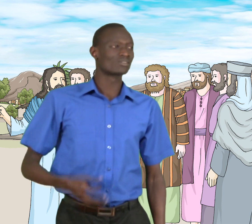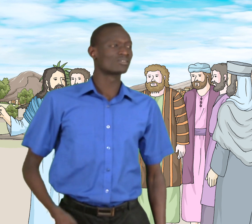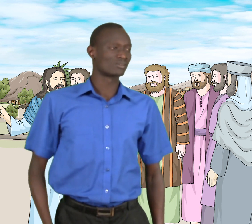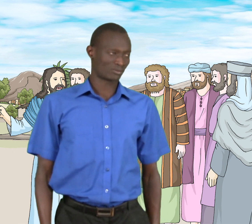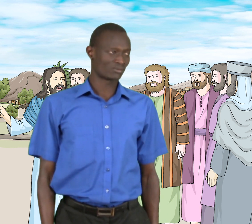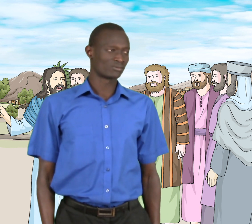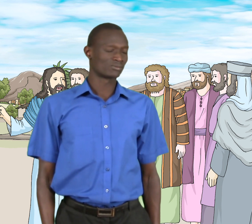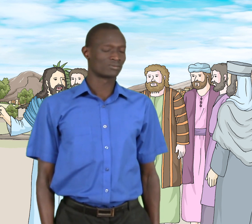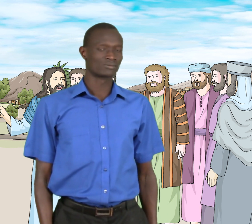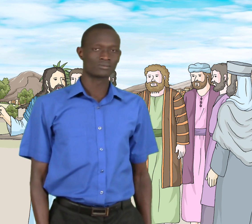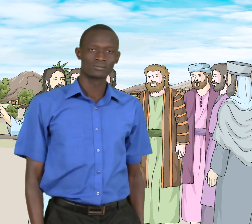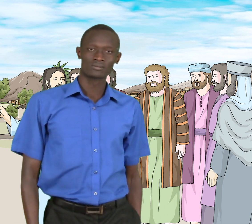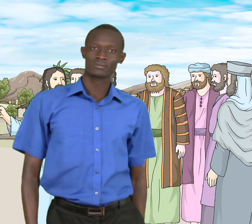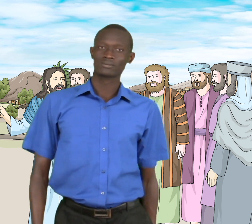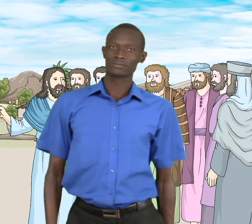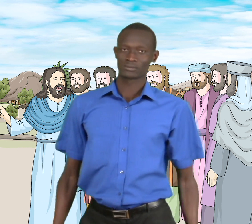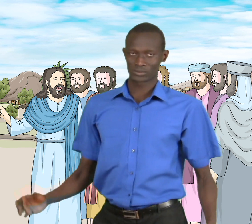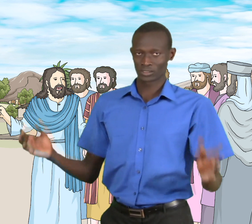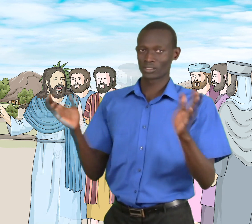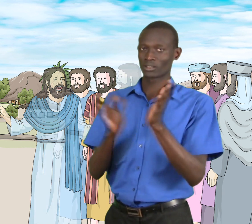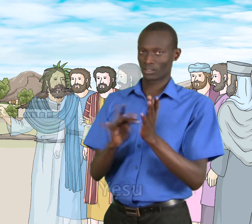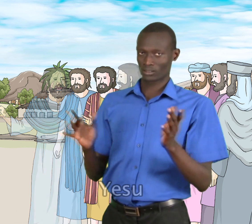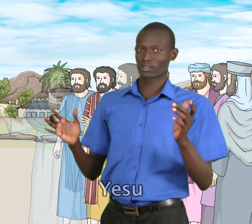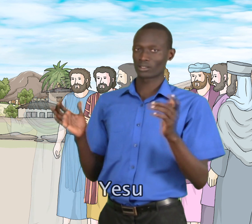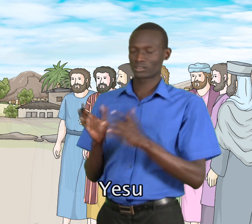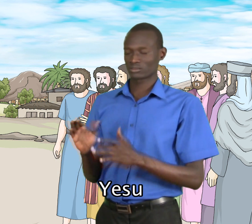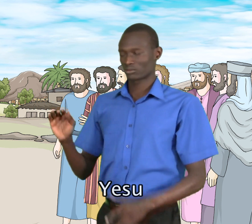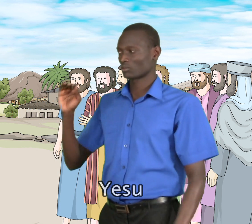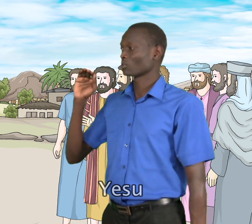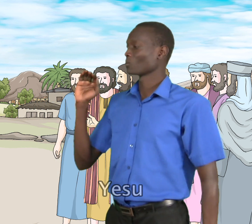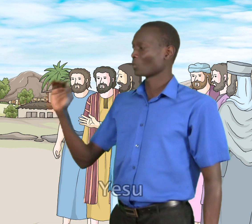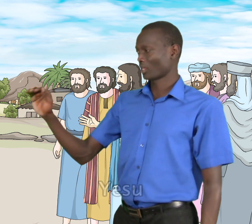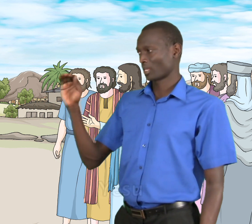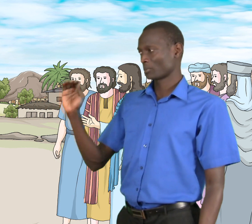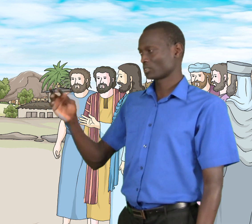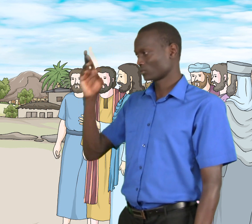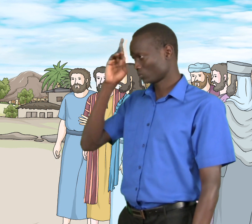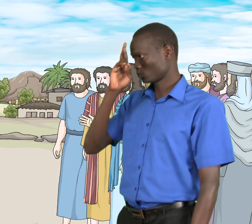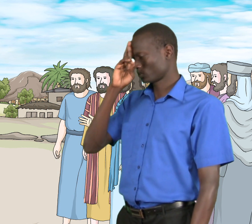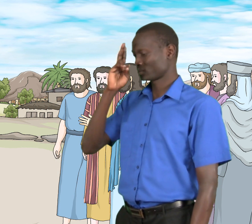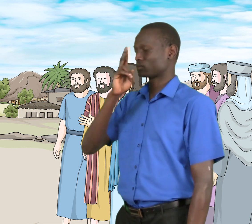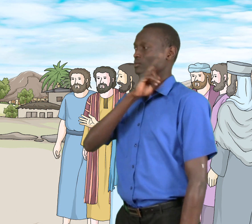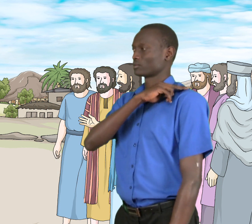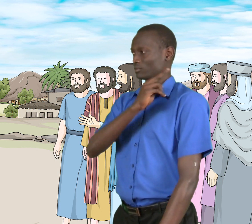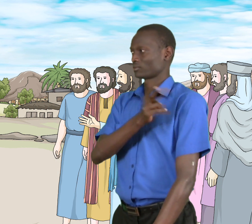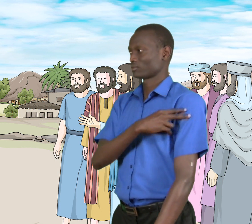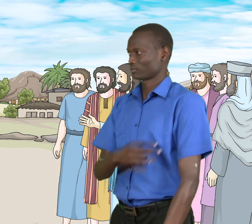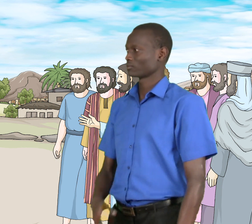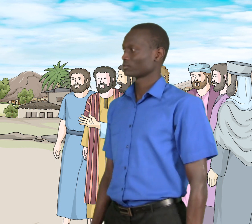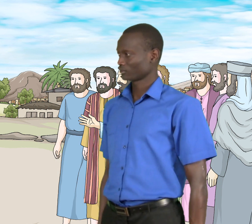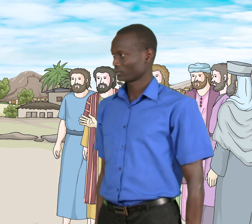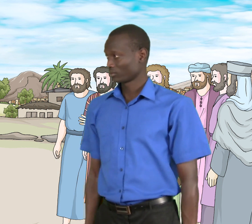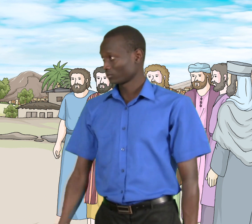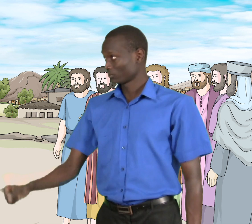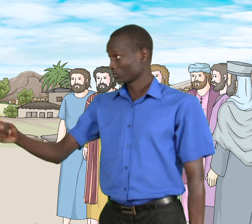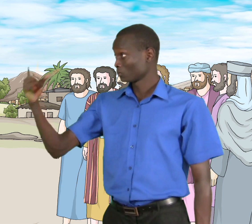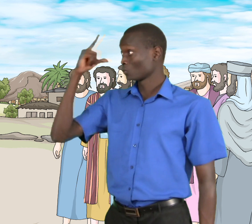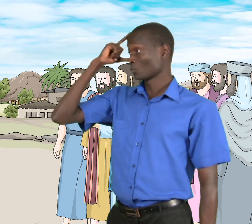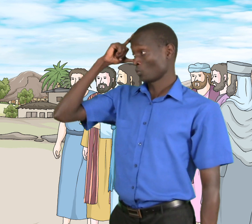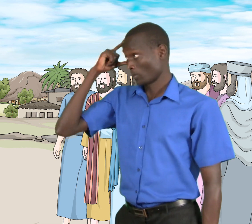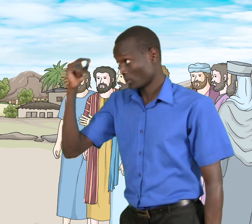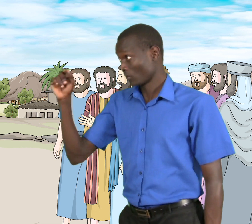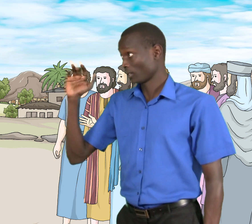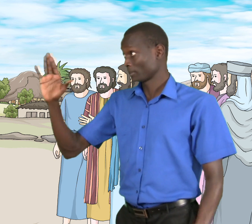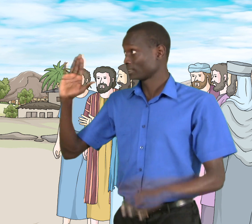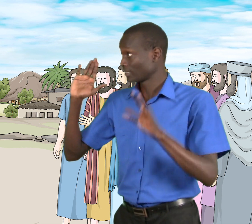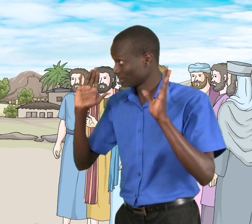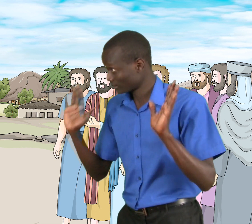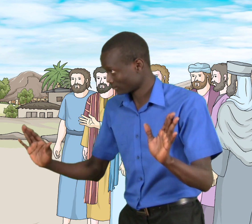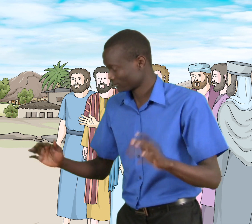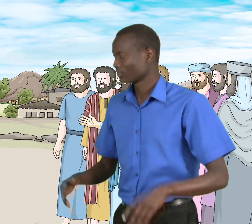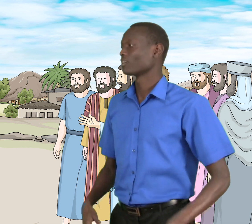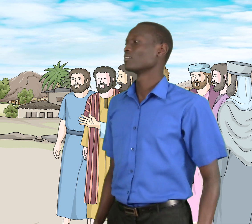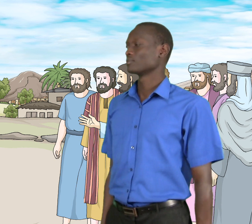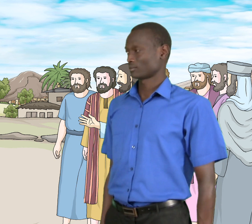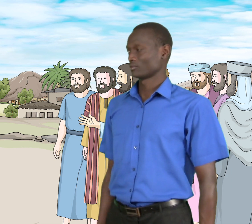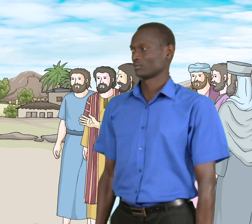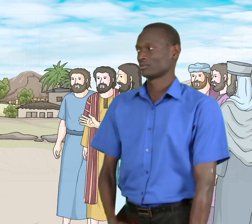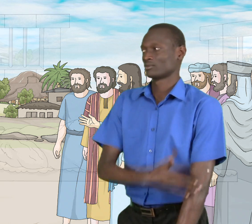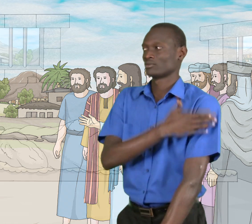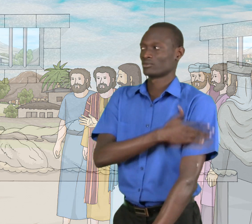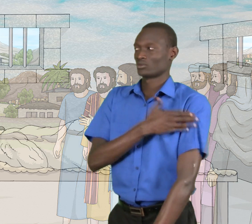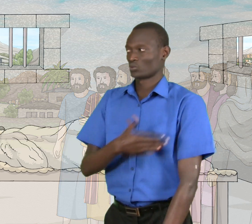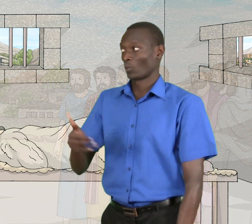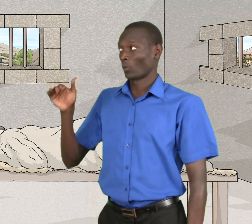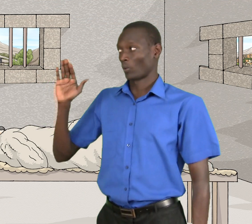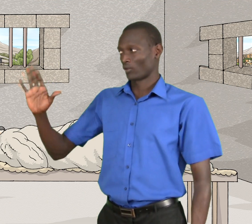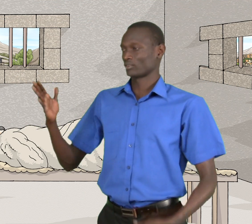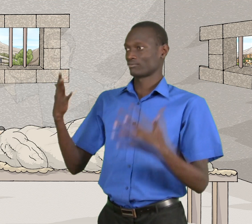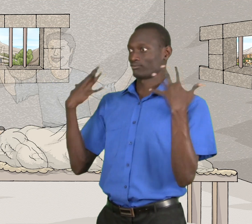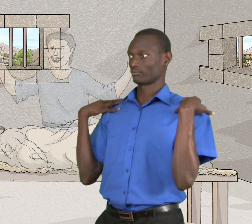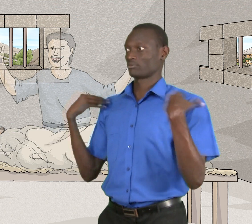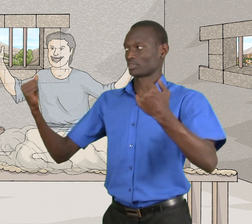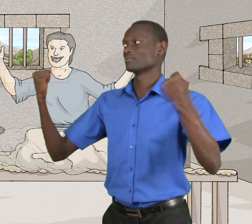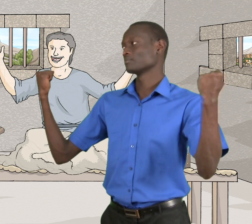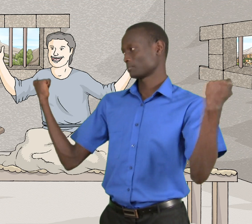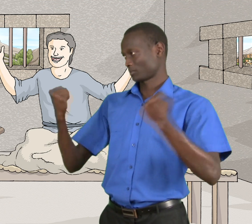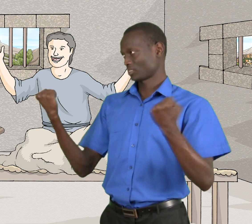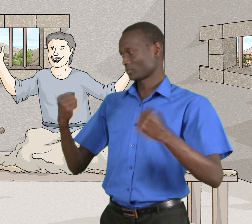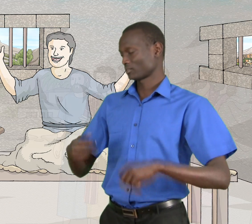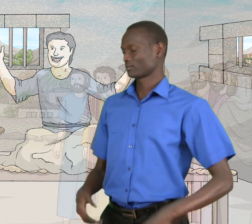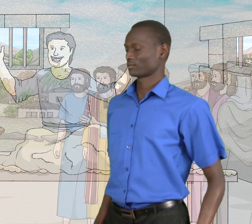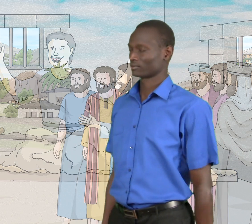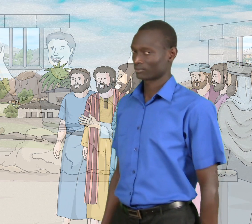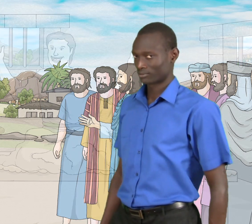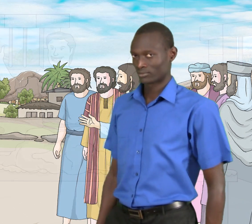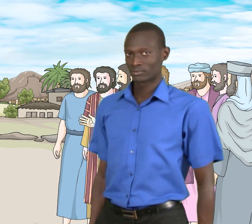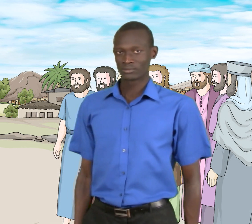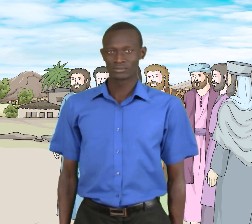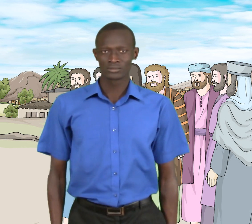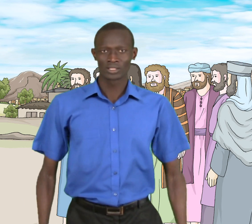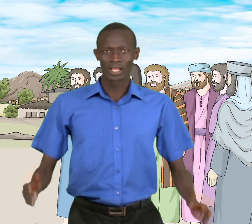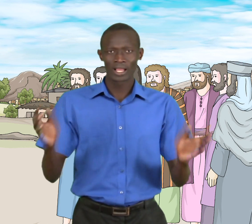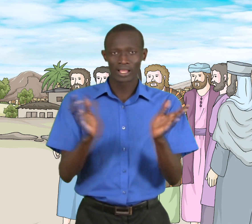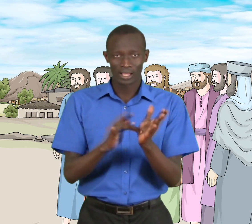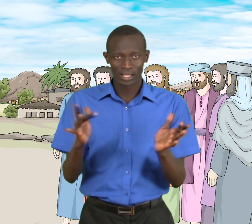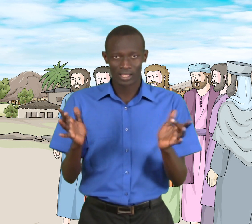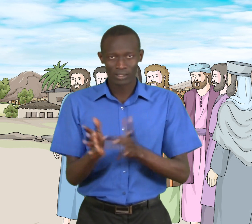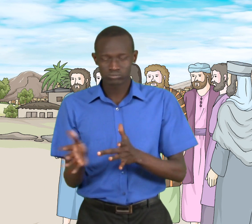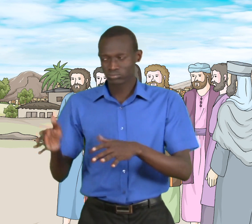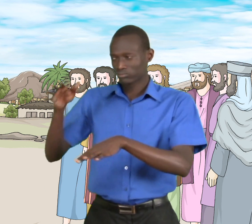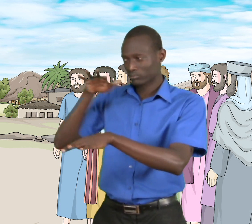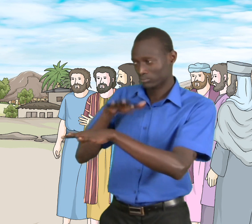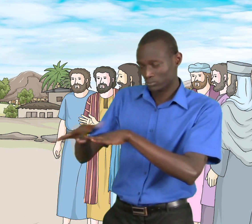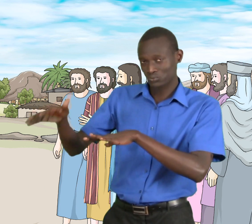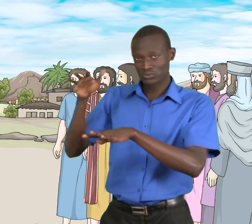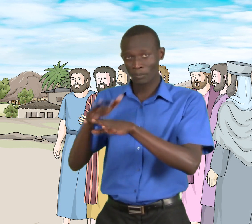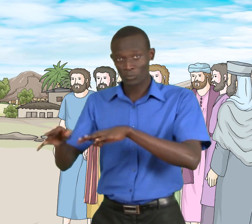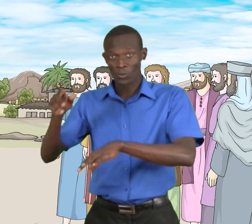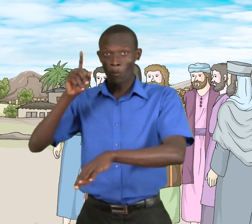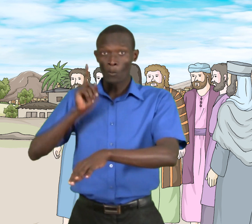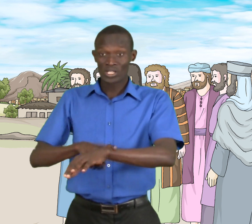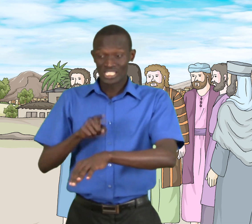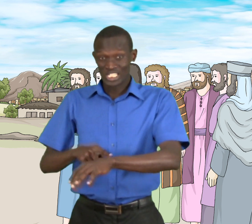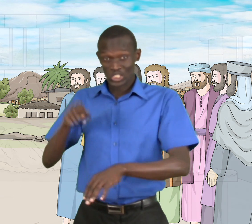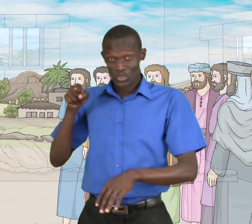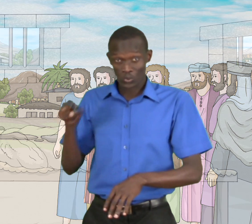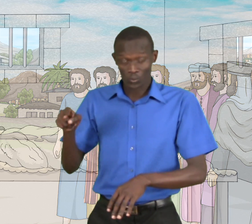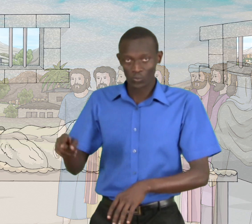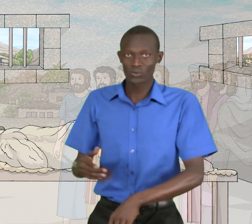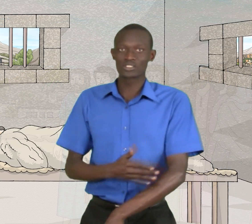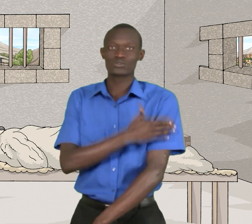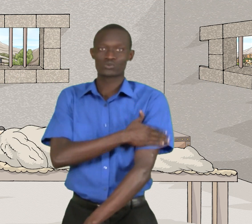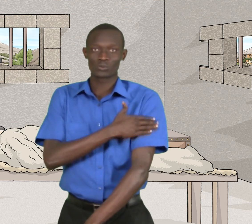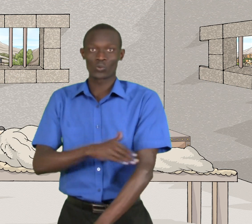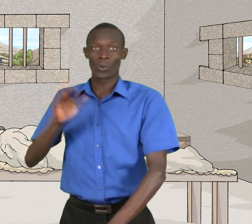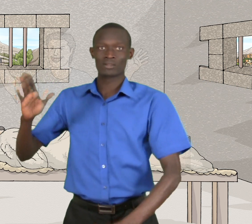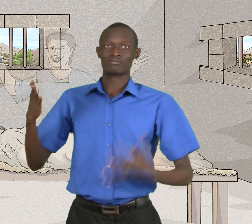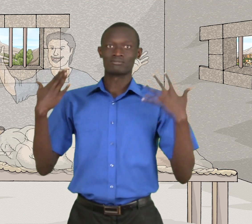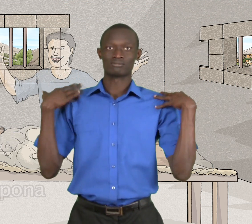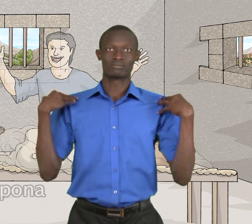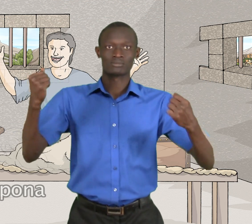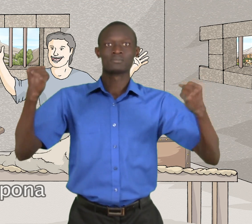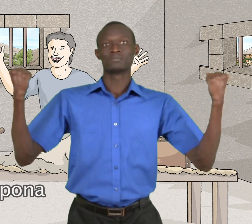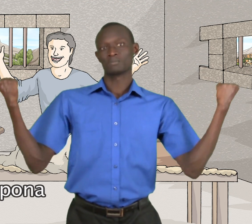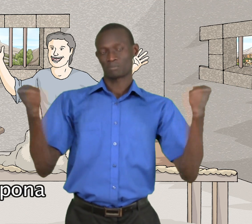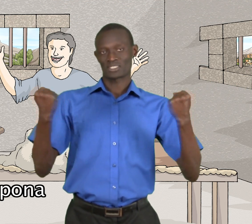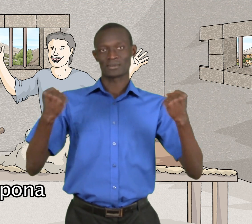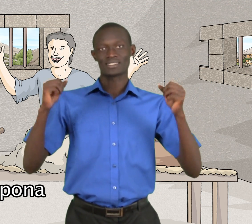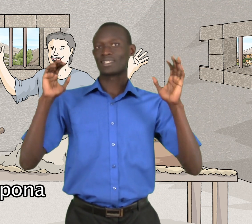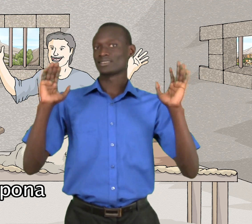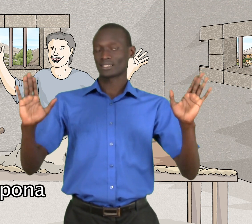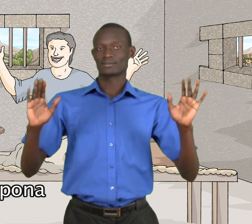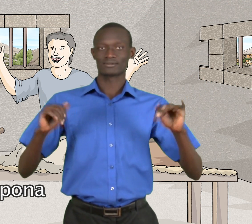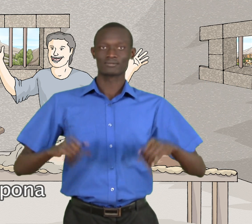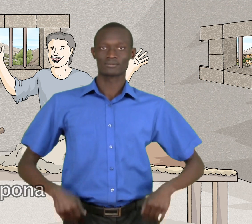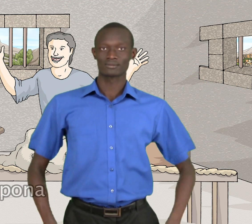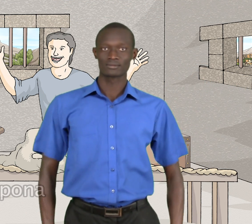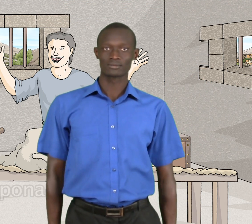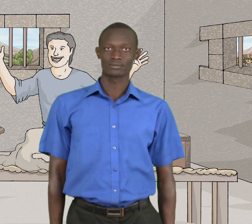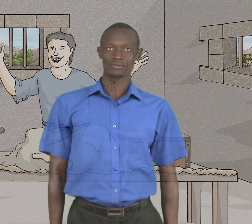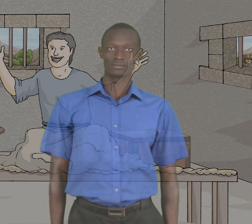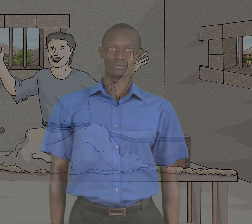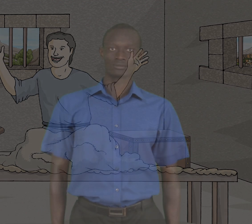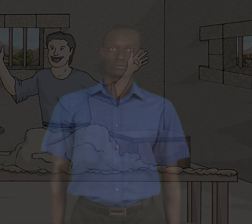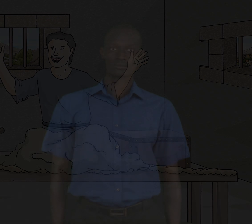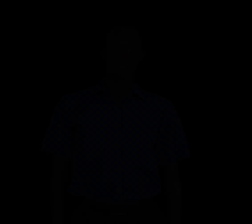Then Jesus said to the centurion, “Go! As you have believed, so will it be done for you.” And his servant was healed at that very hour.